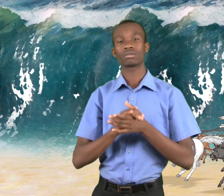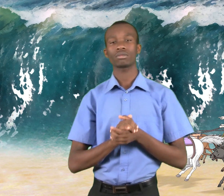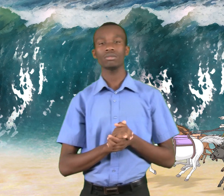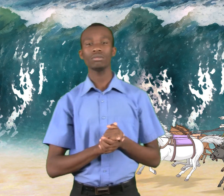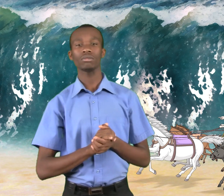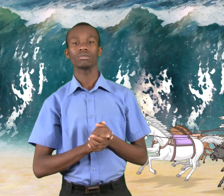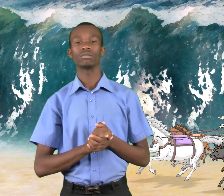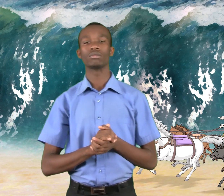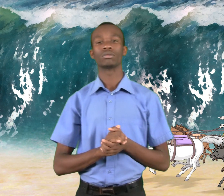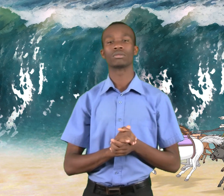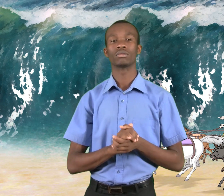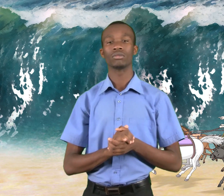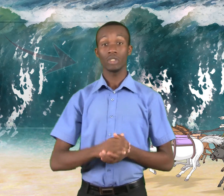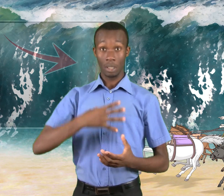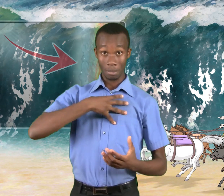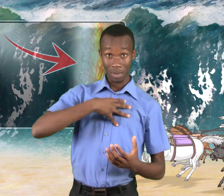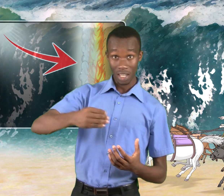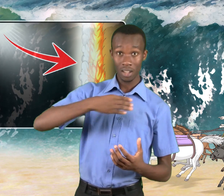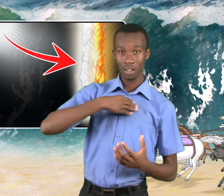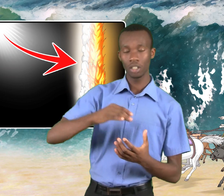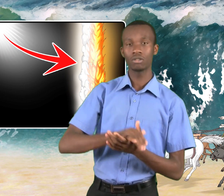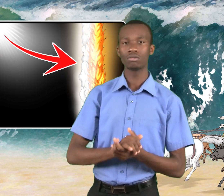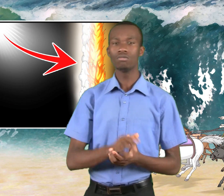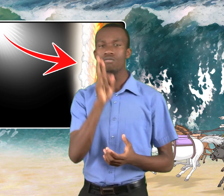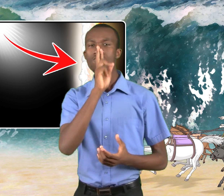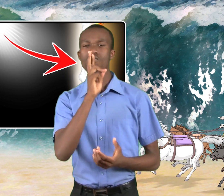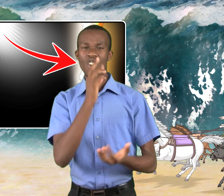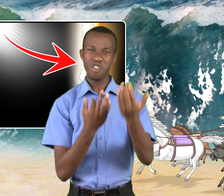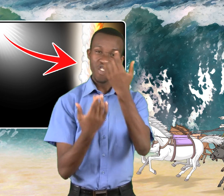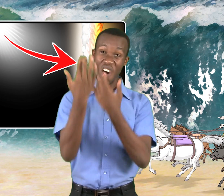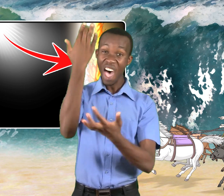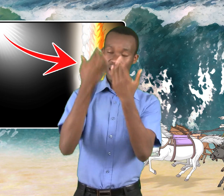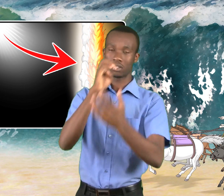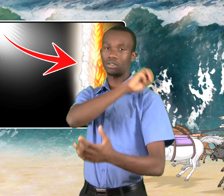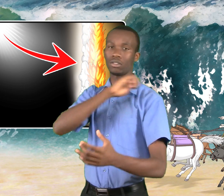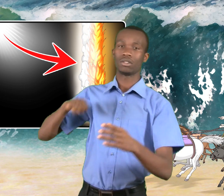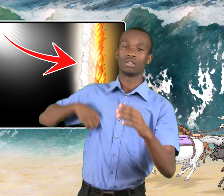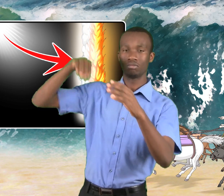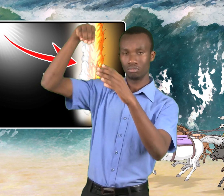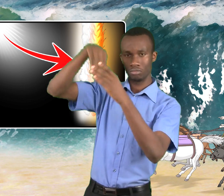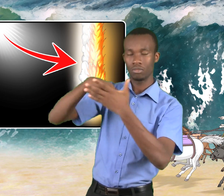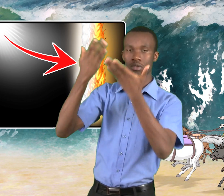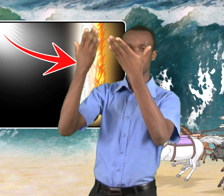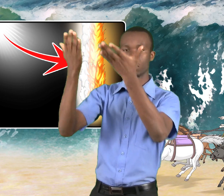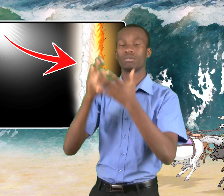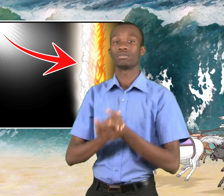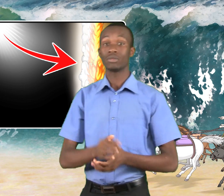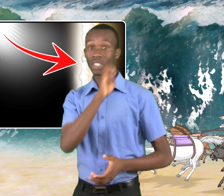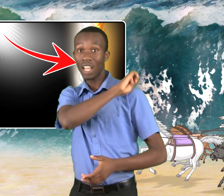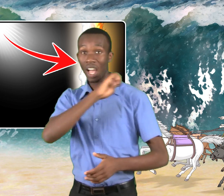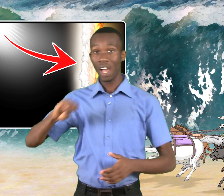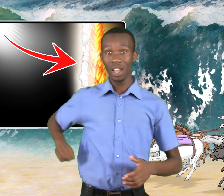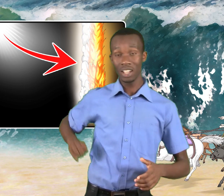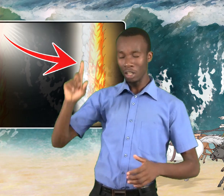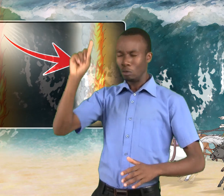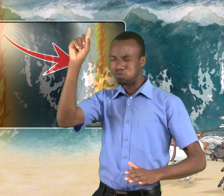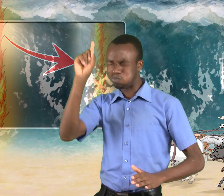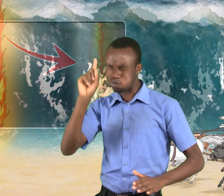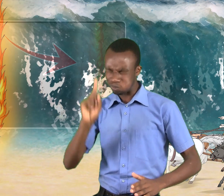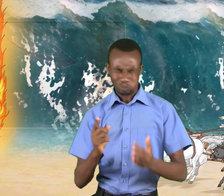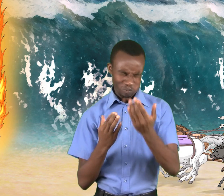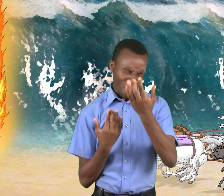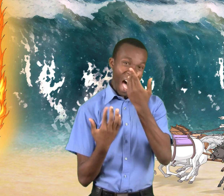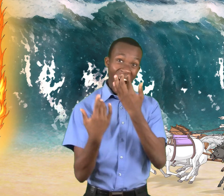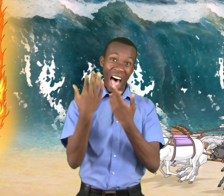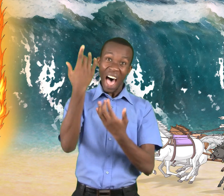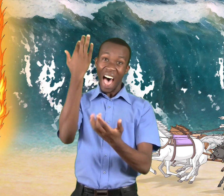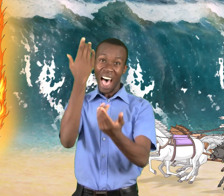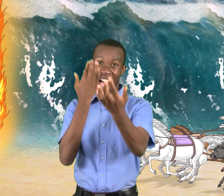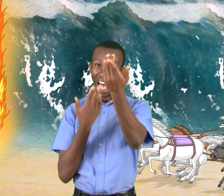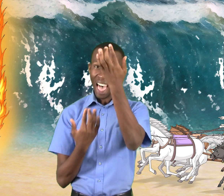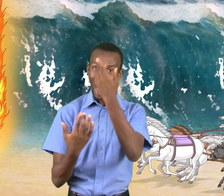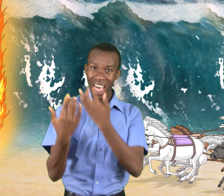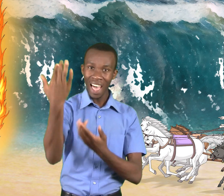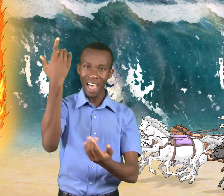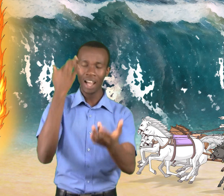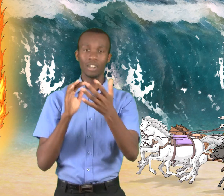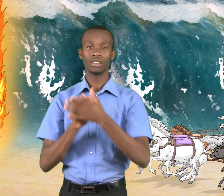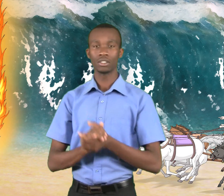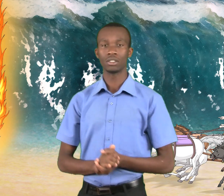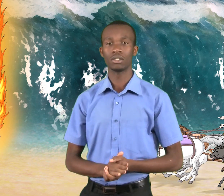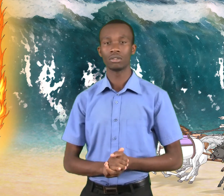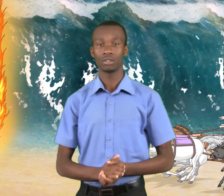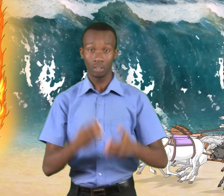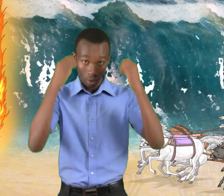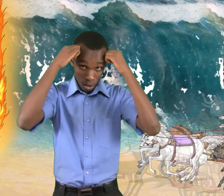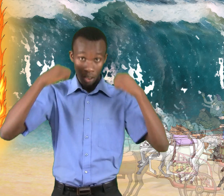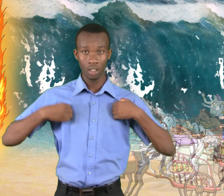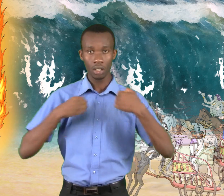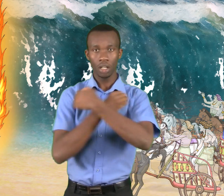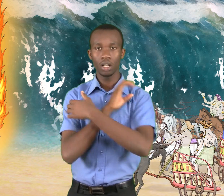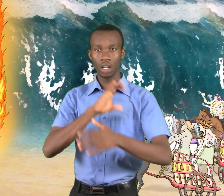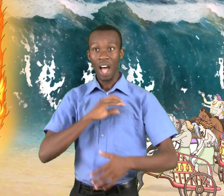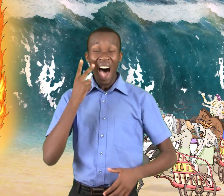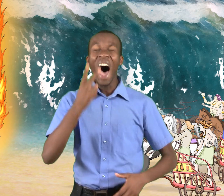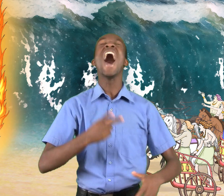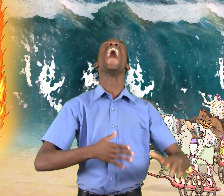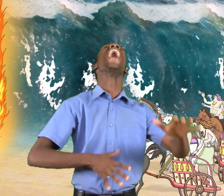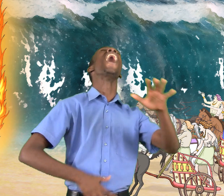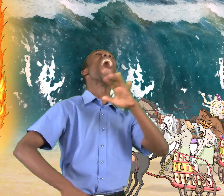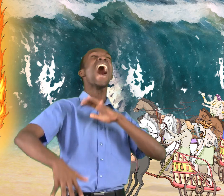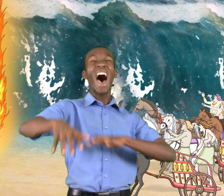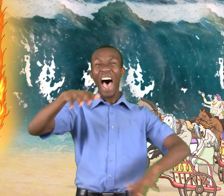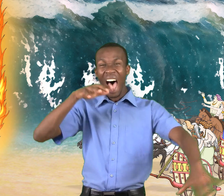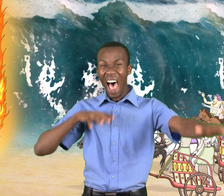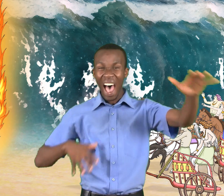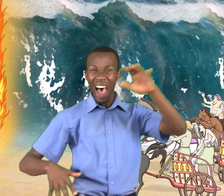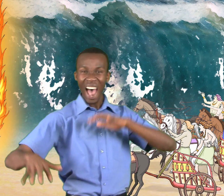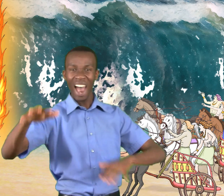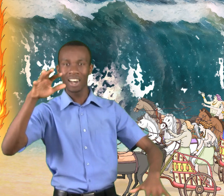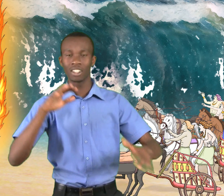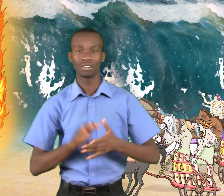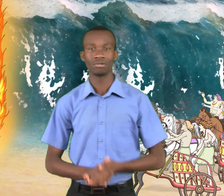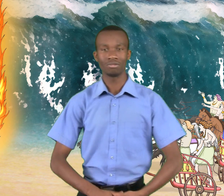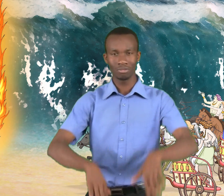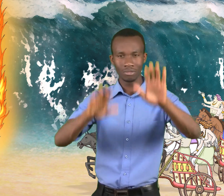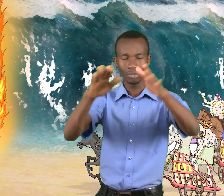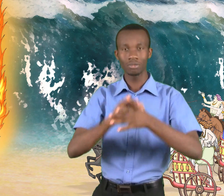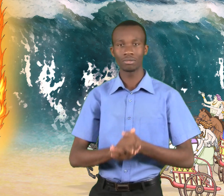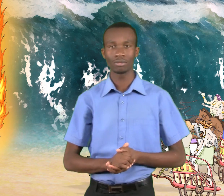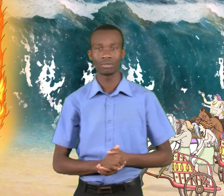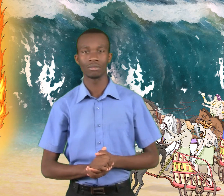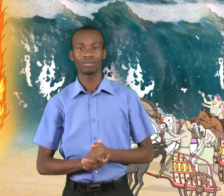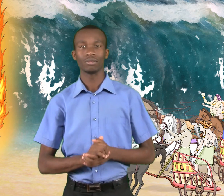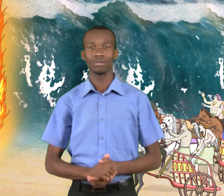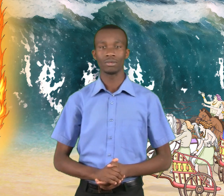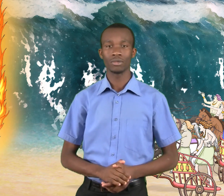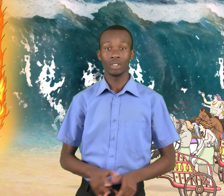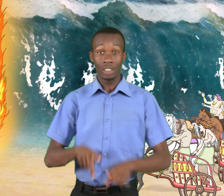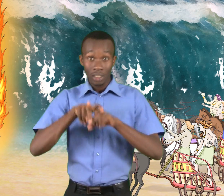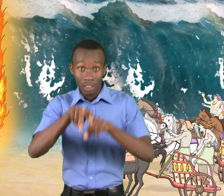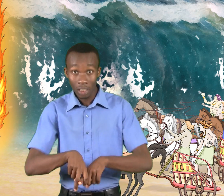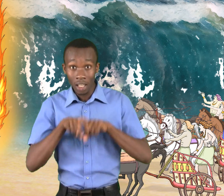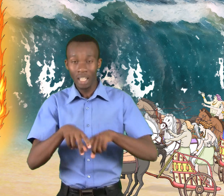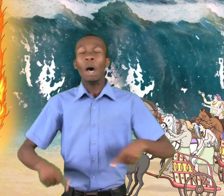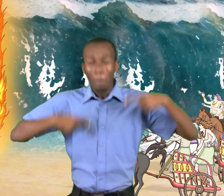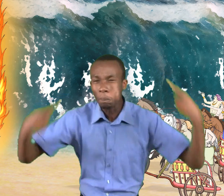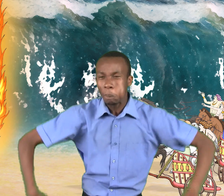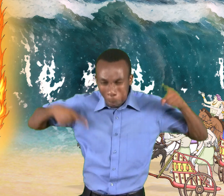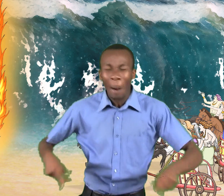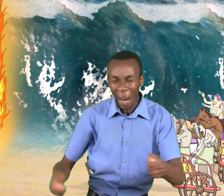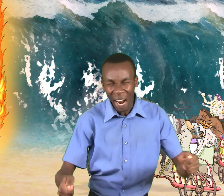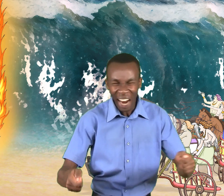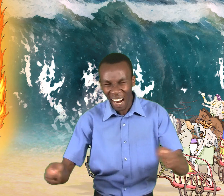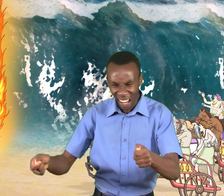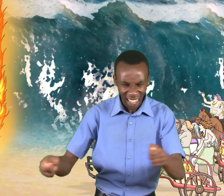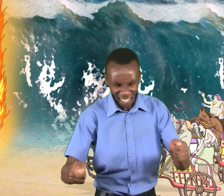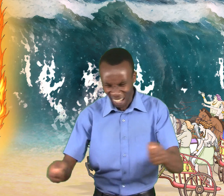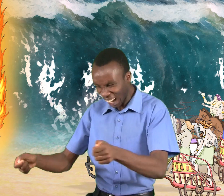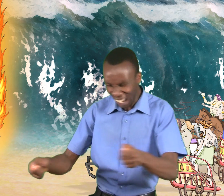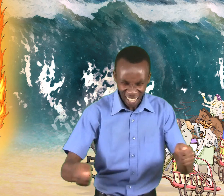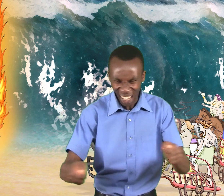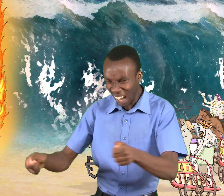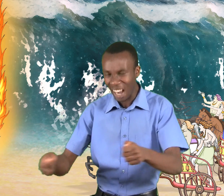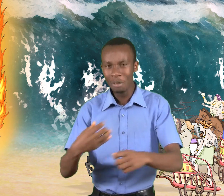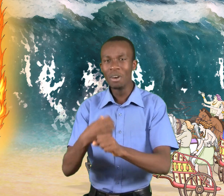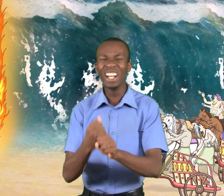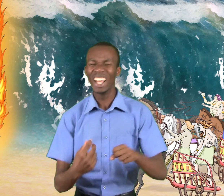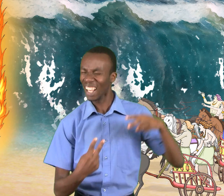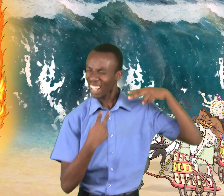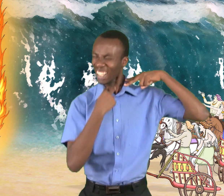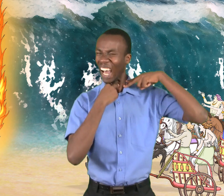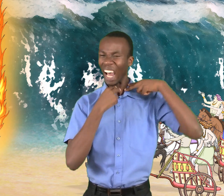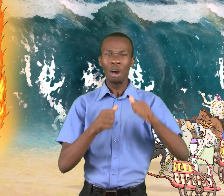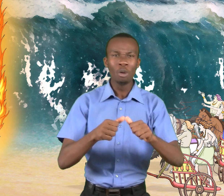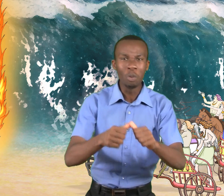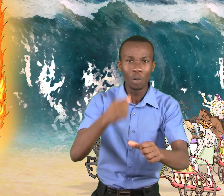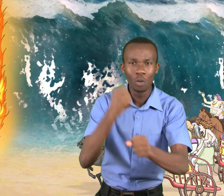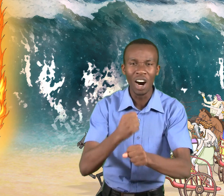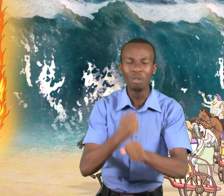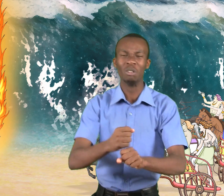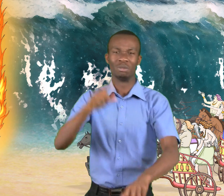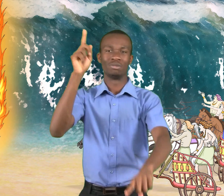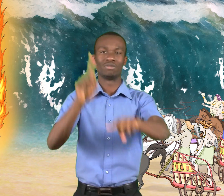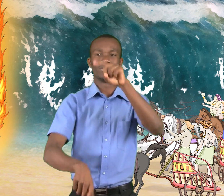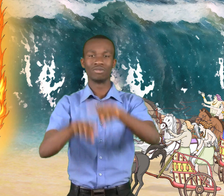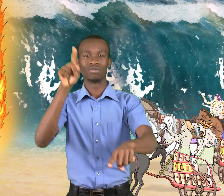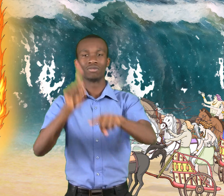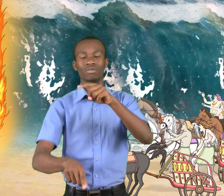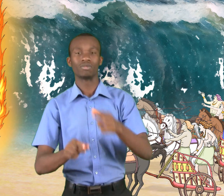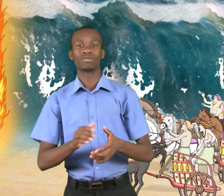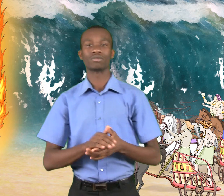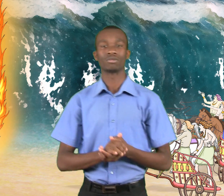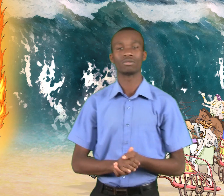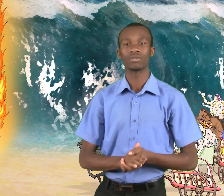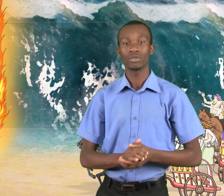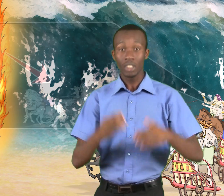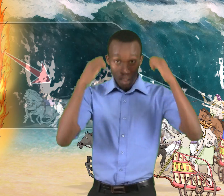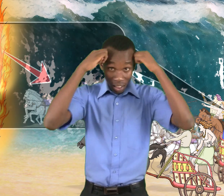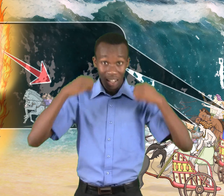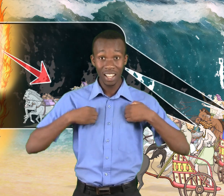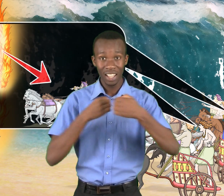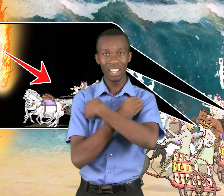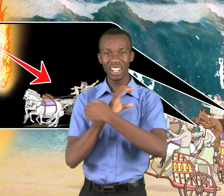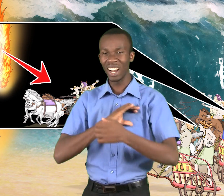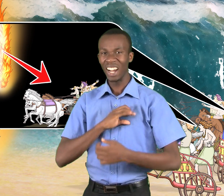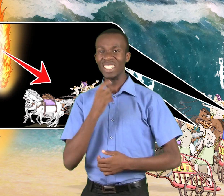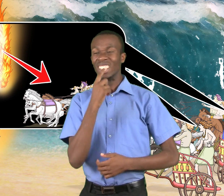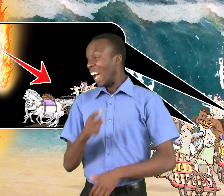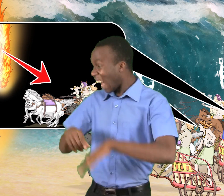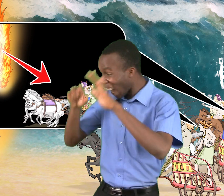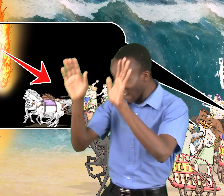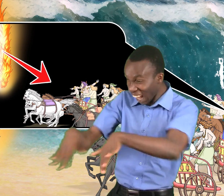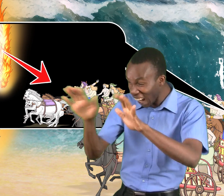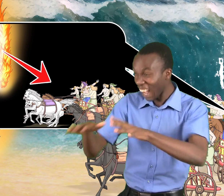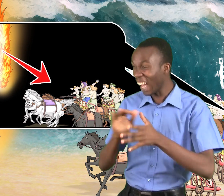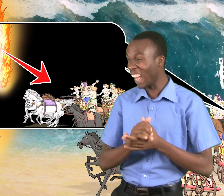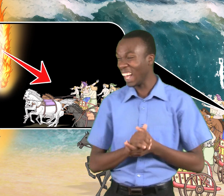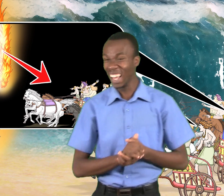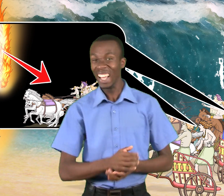At morning watch, however, the LORD looked down on the army of the Egyptians from the pillar of fire and cloud, and He threw their camp into confusion.